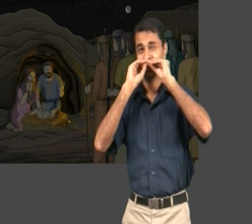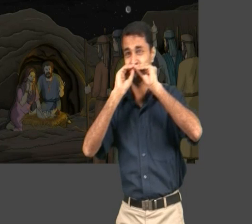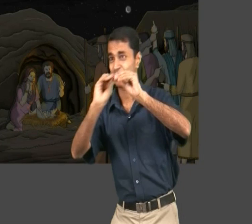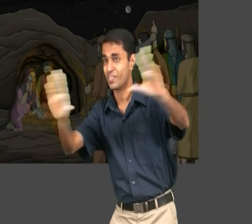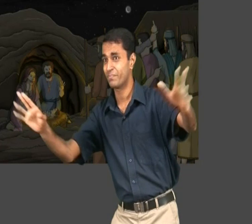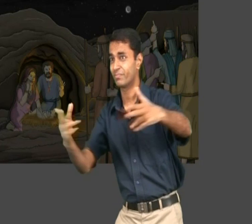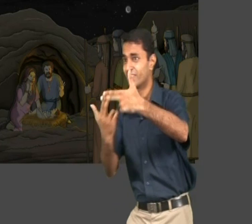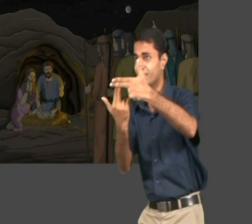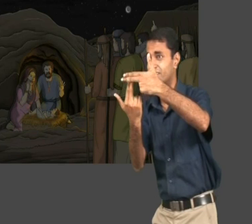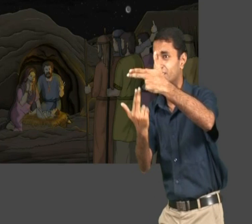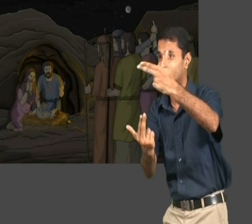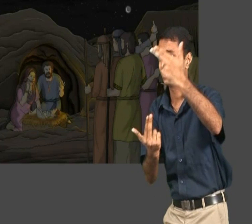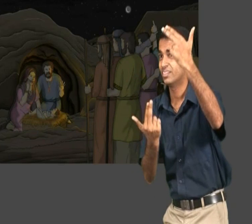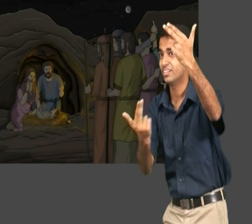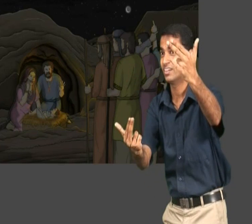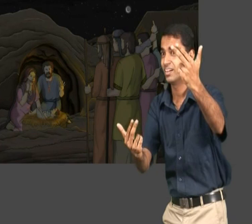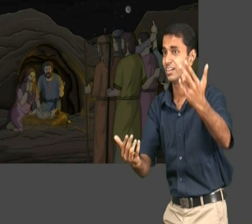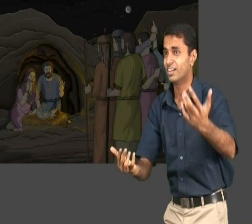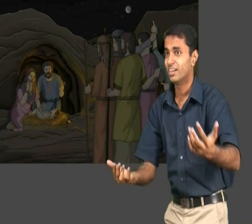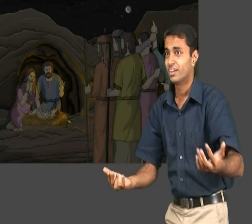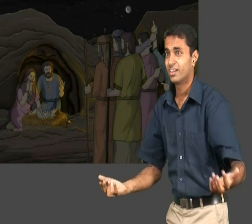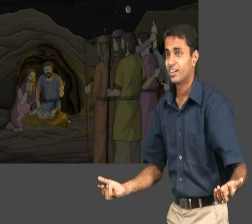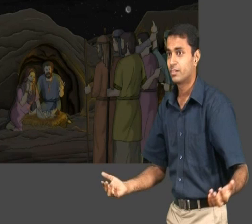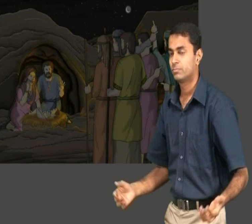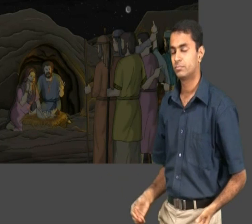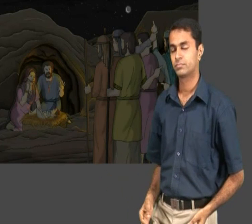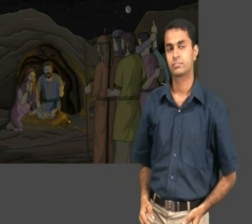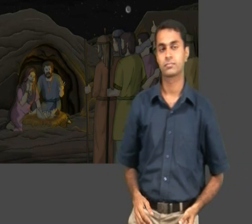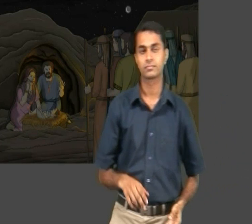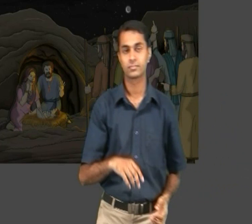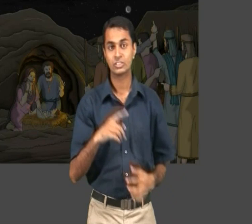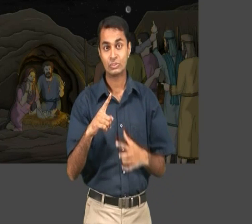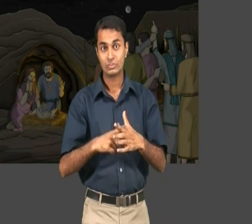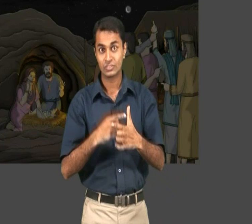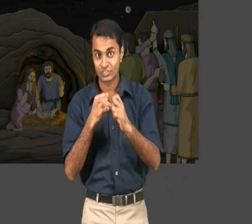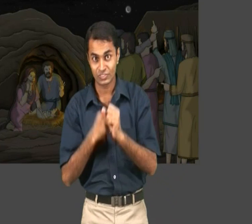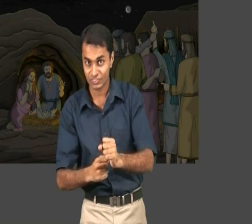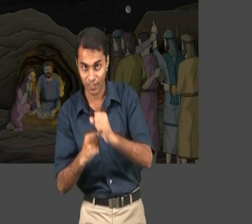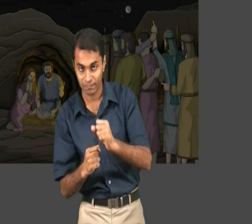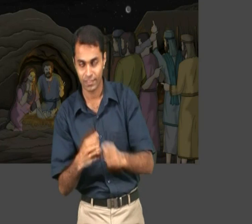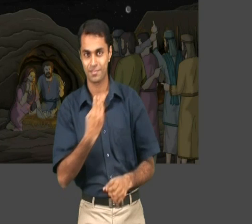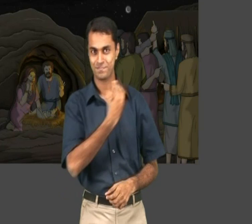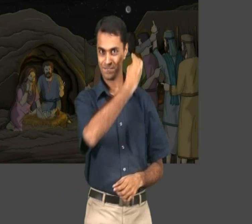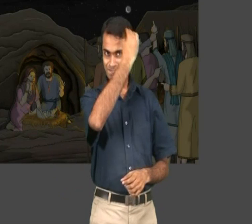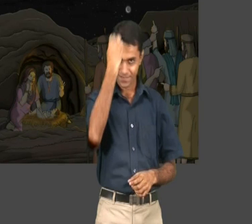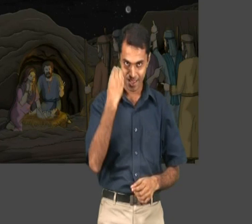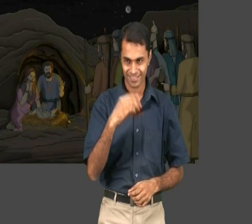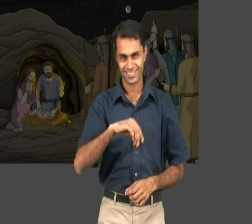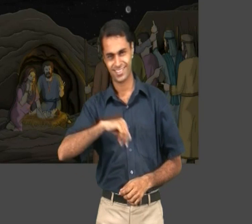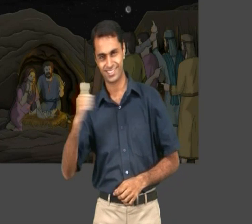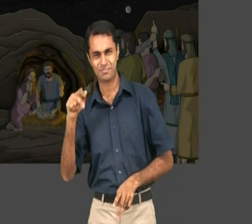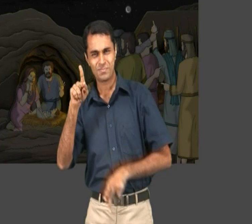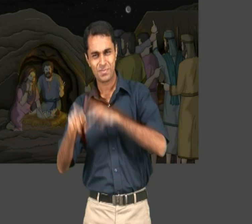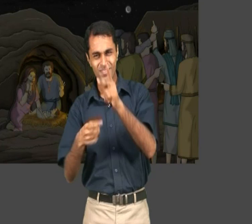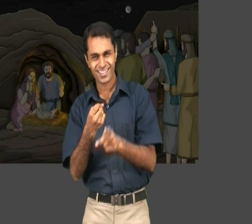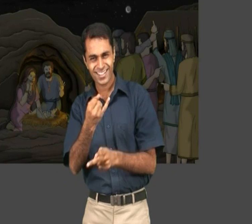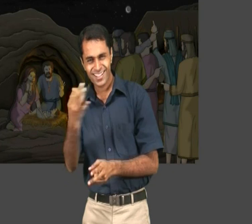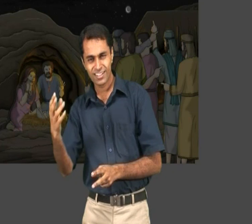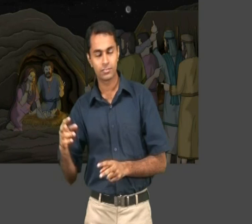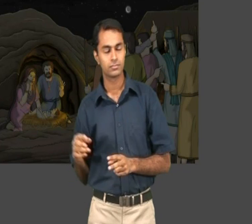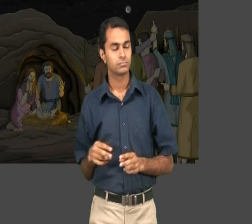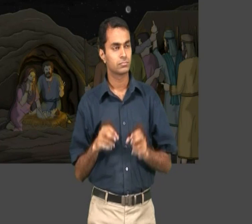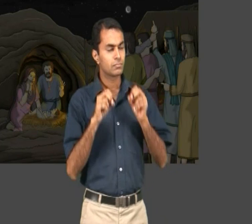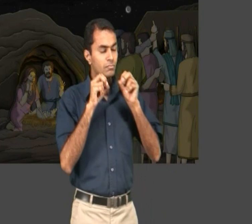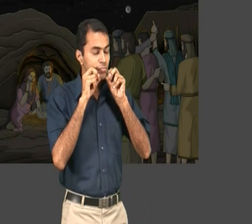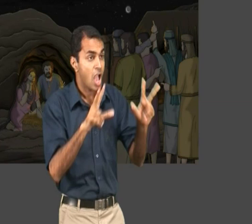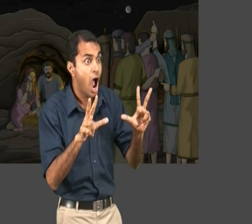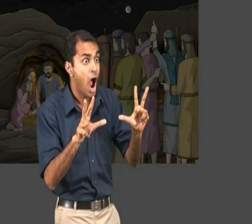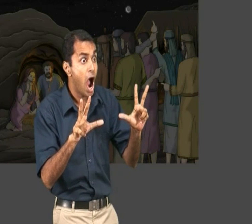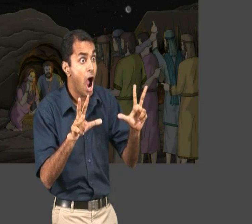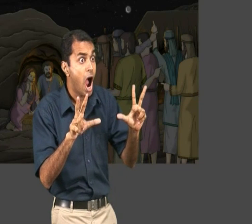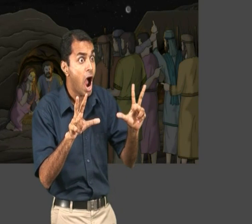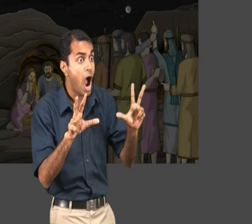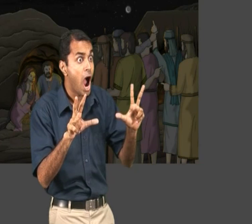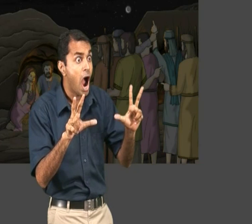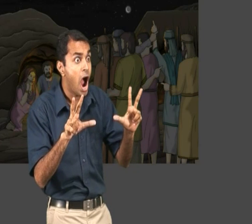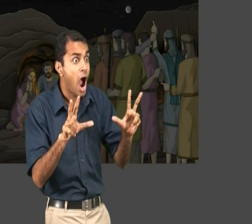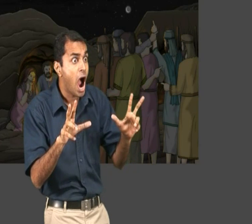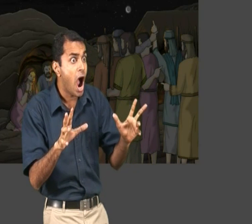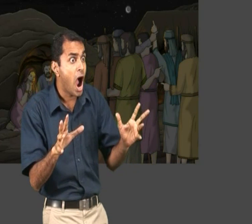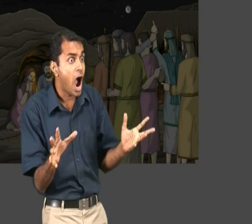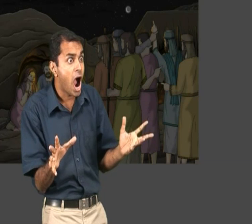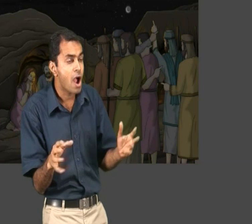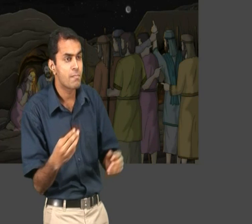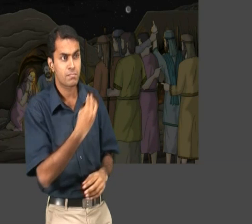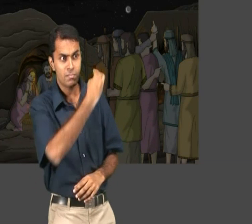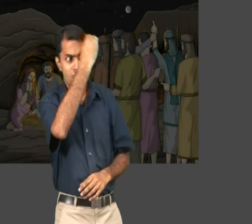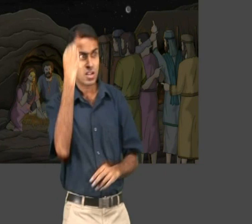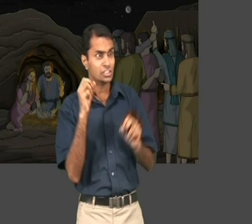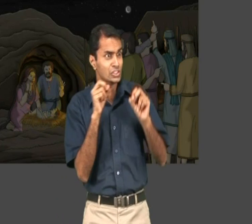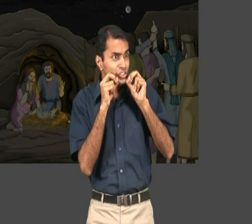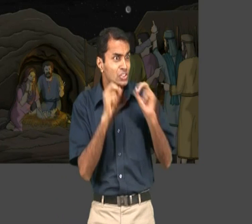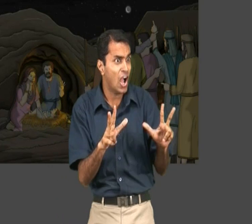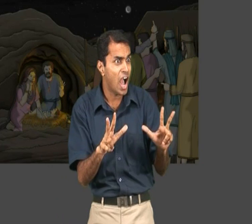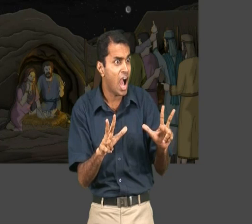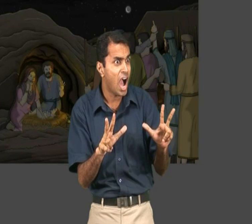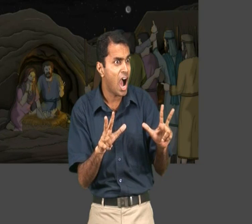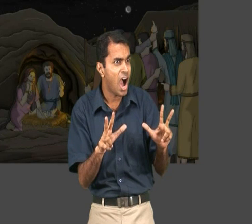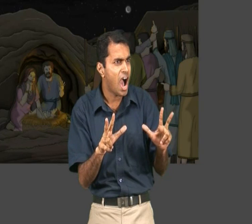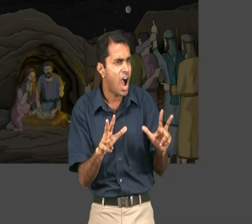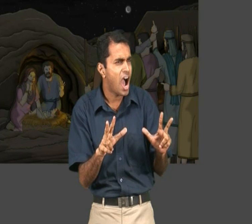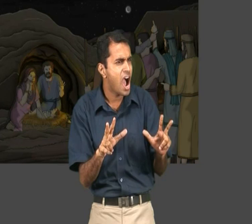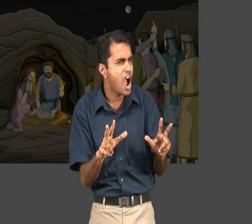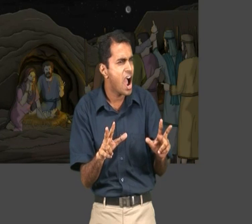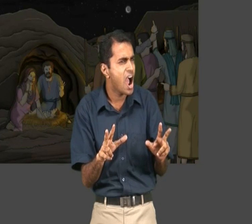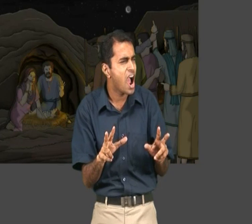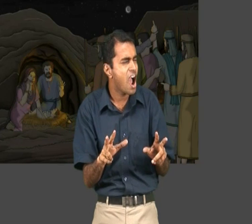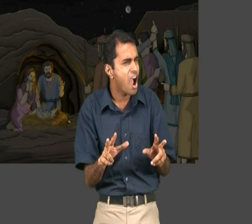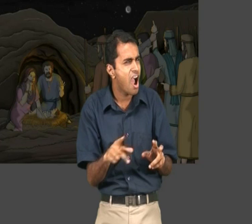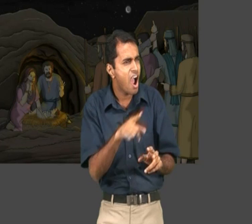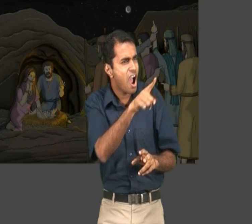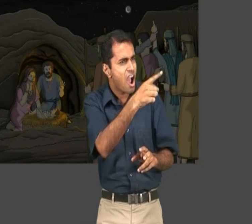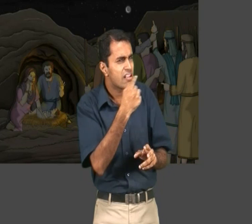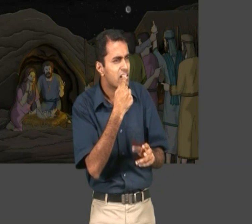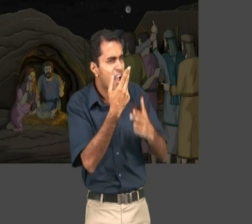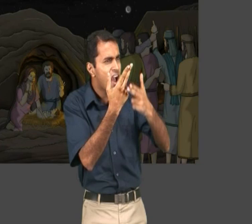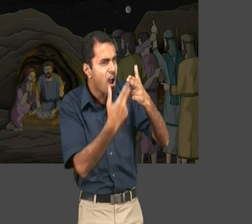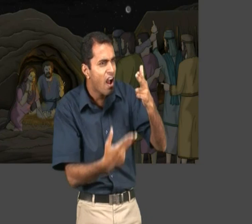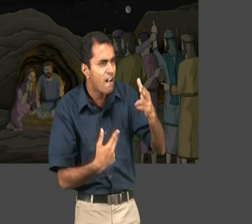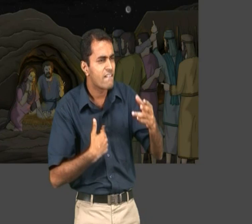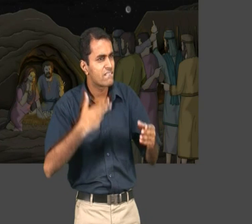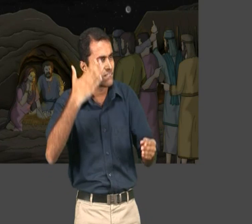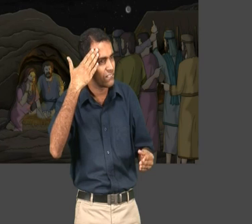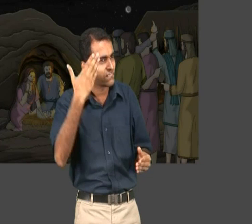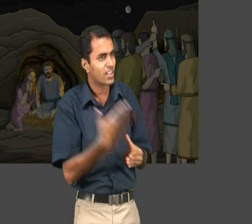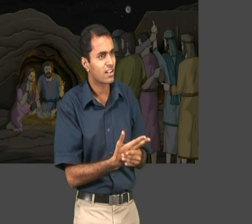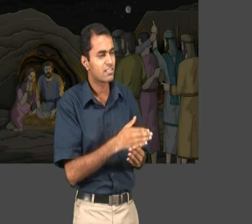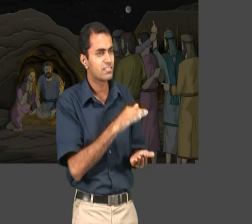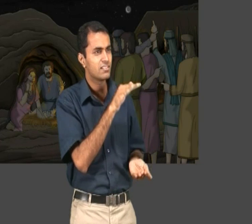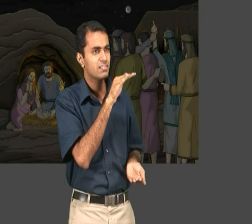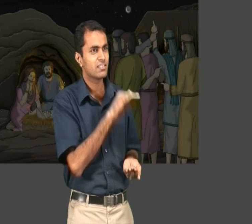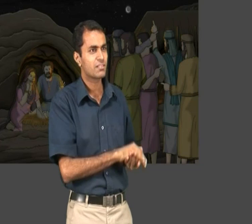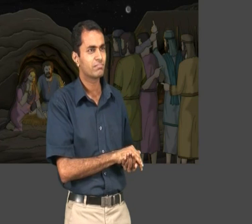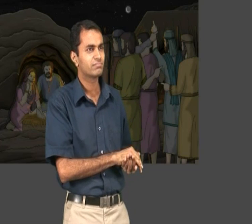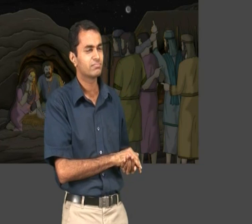And all who heard it were amazed at what the shepherds said to them.